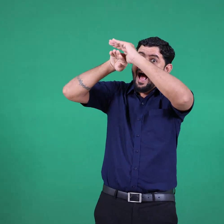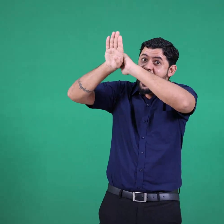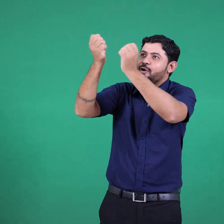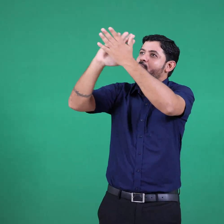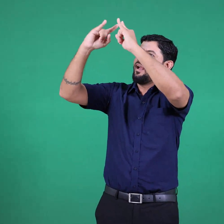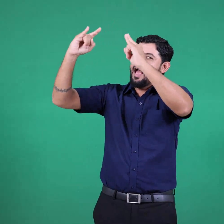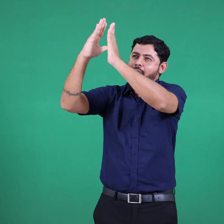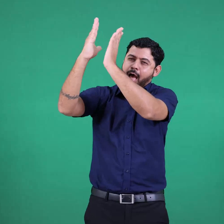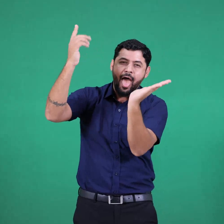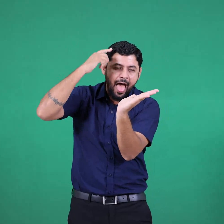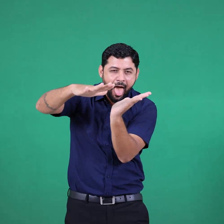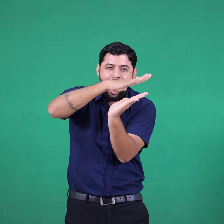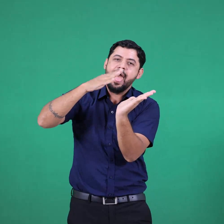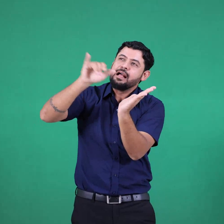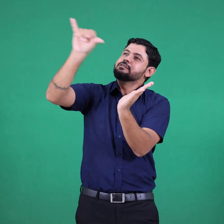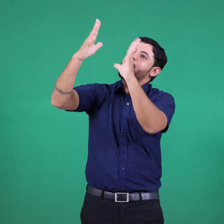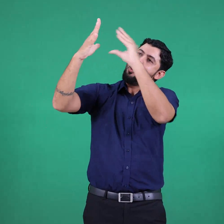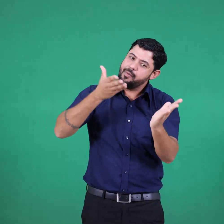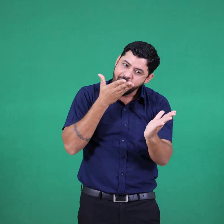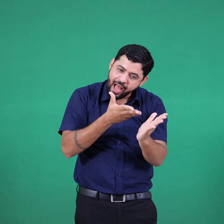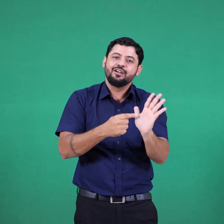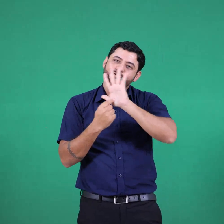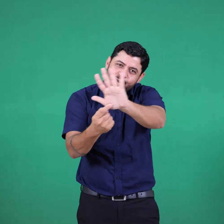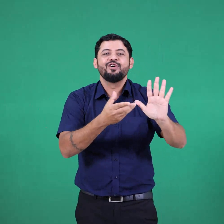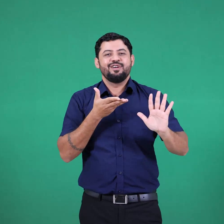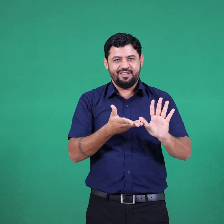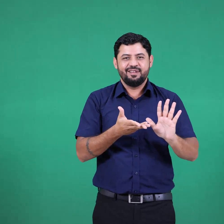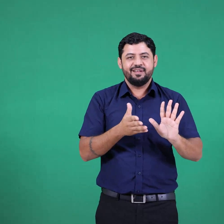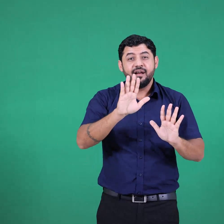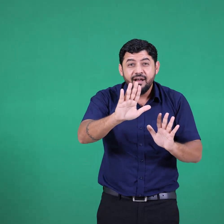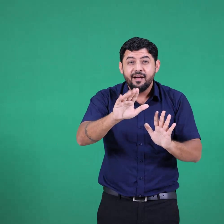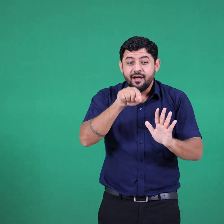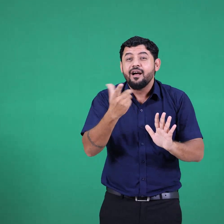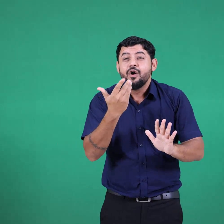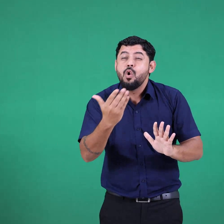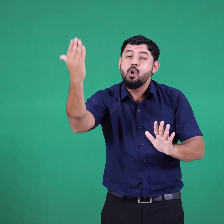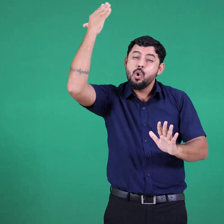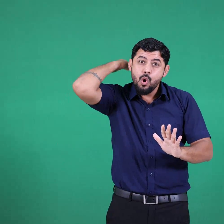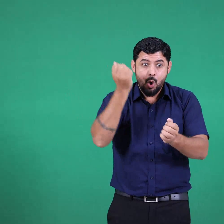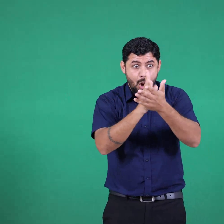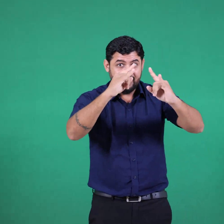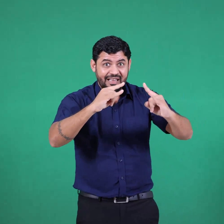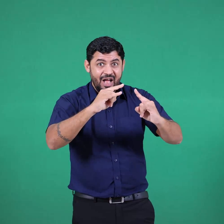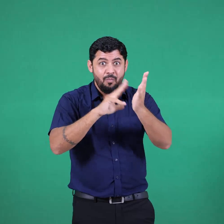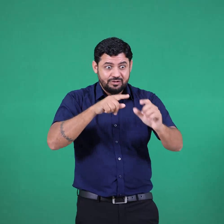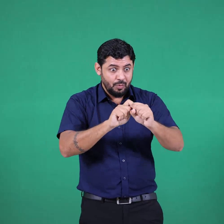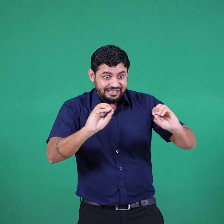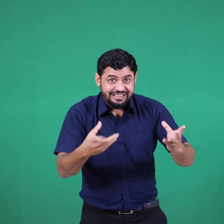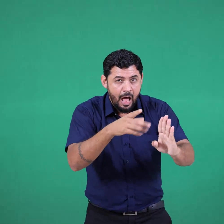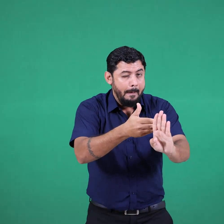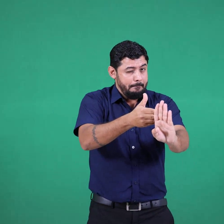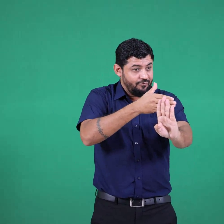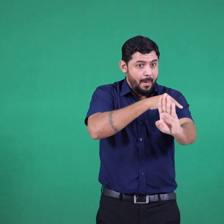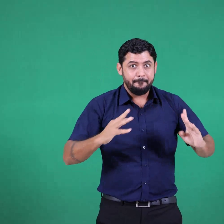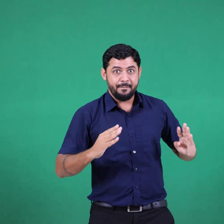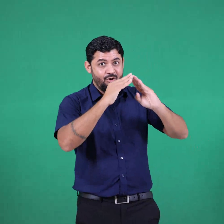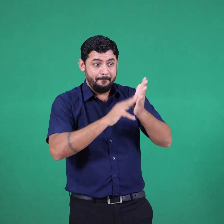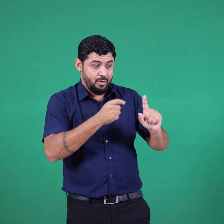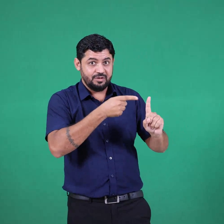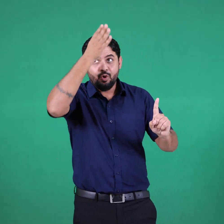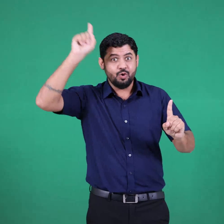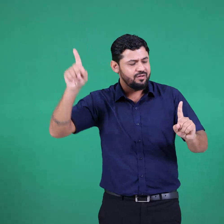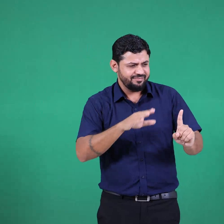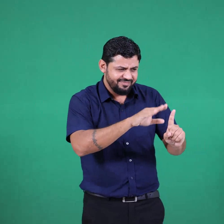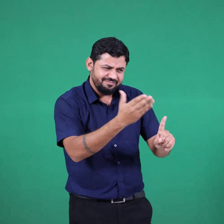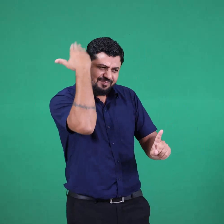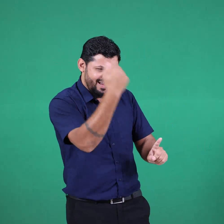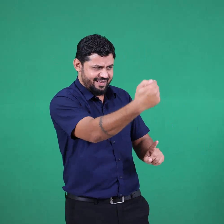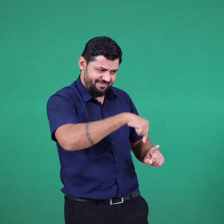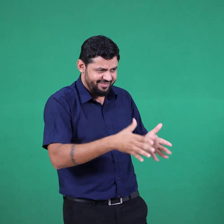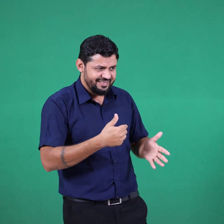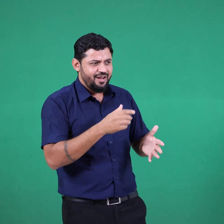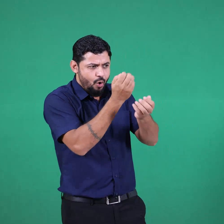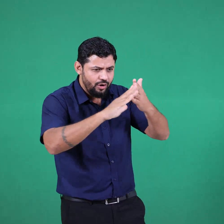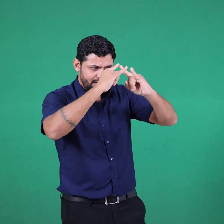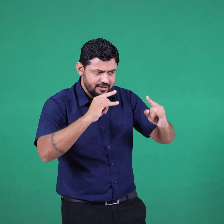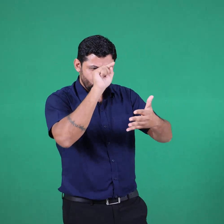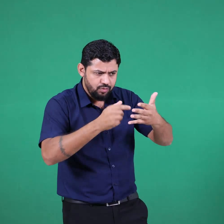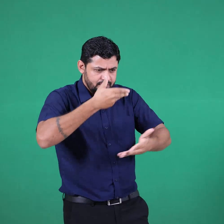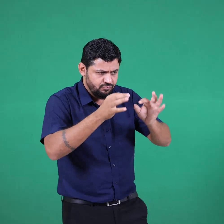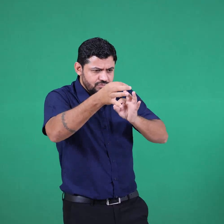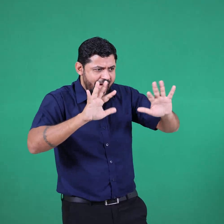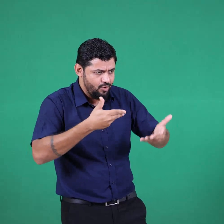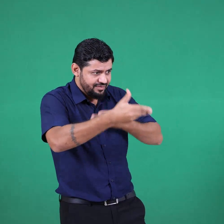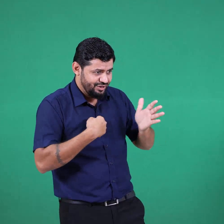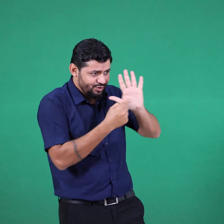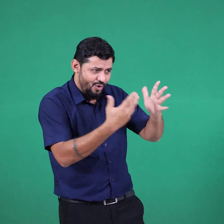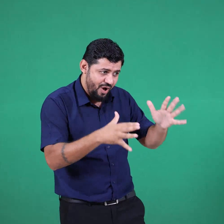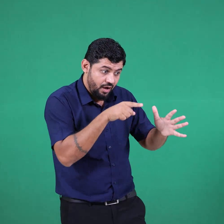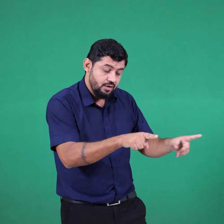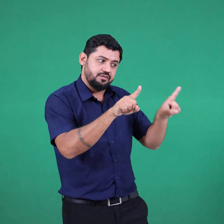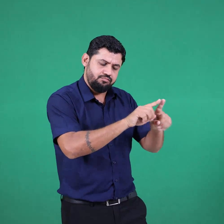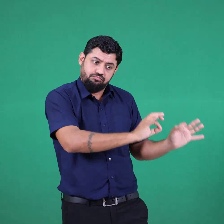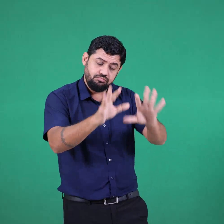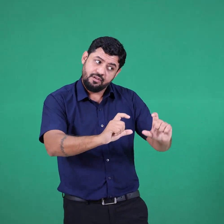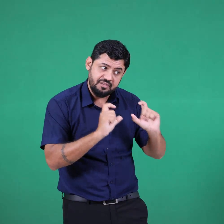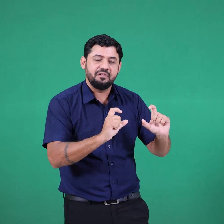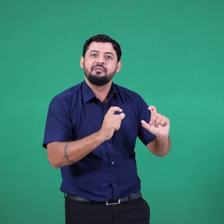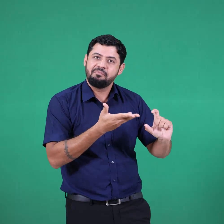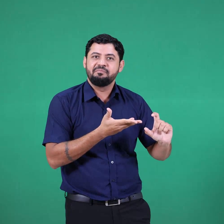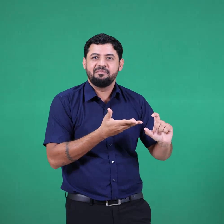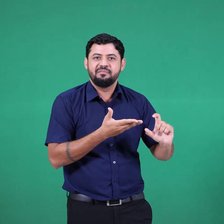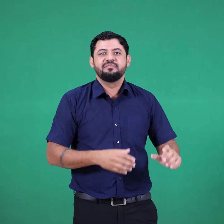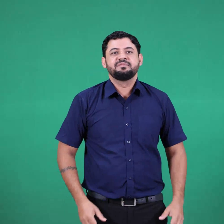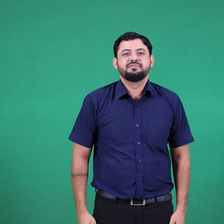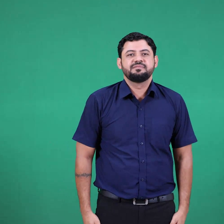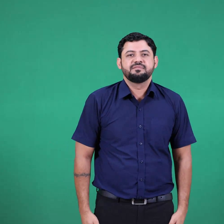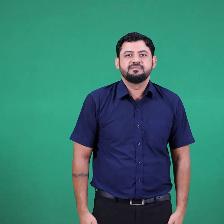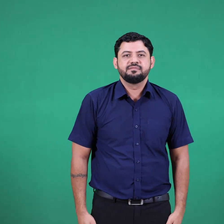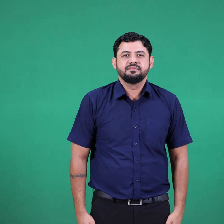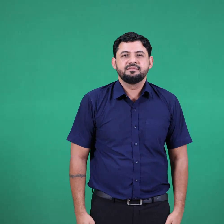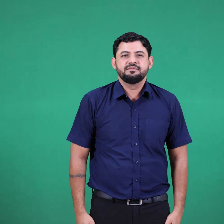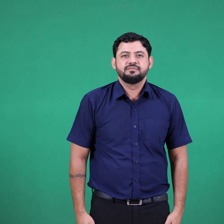This is why Moses was warned when he was about to build the tabernacle: "See to it that you make everything according to the pattern shown you on the mountain."